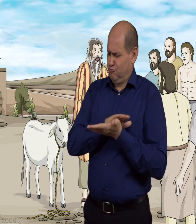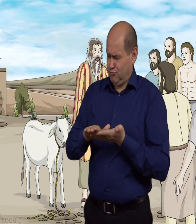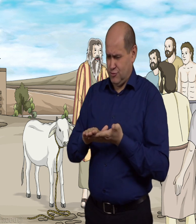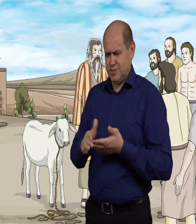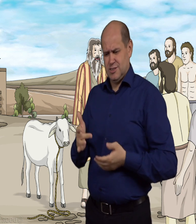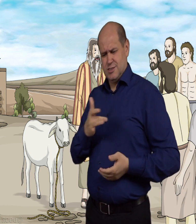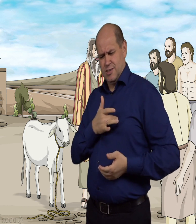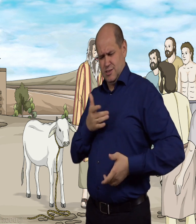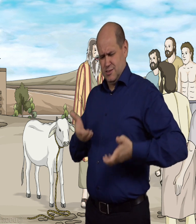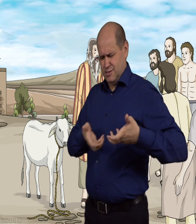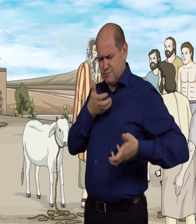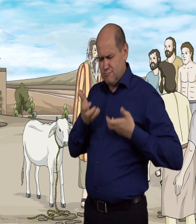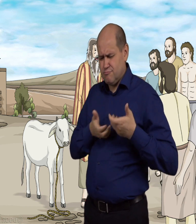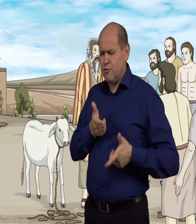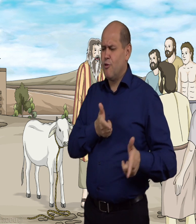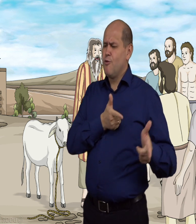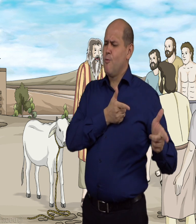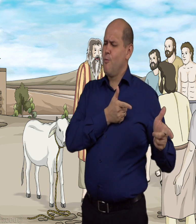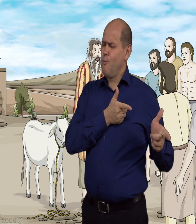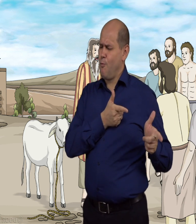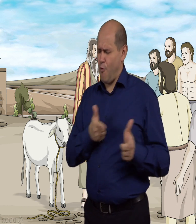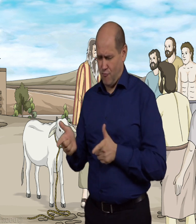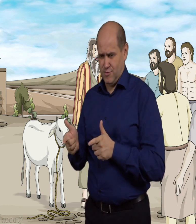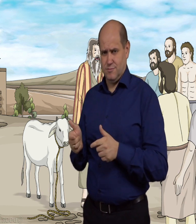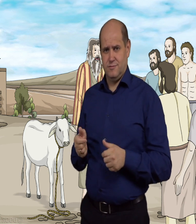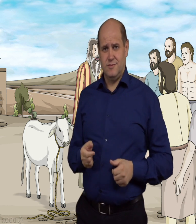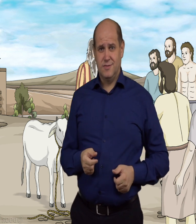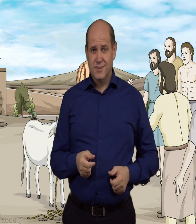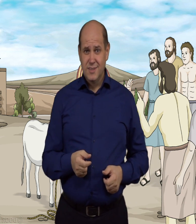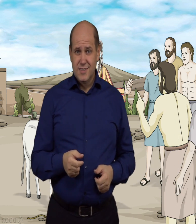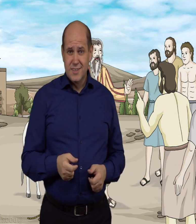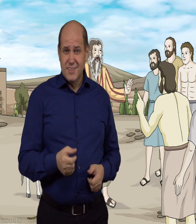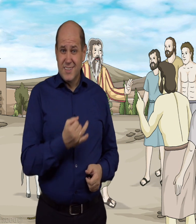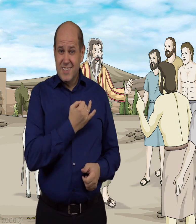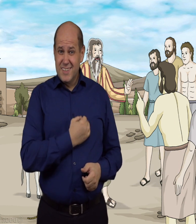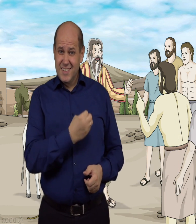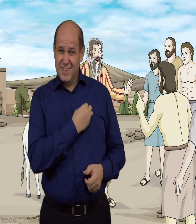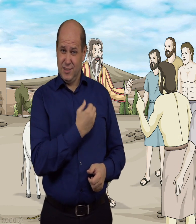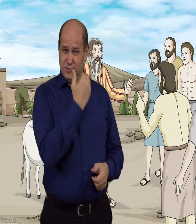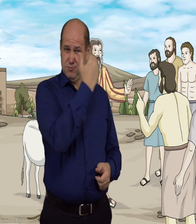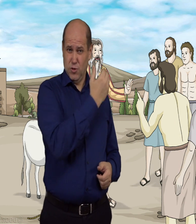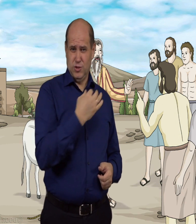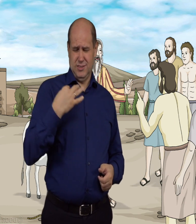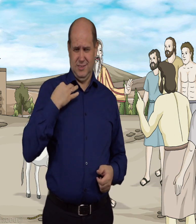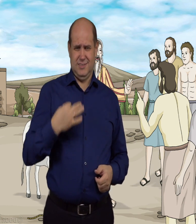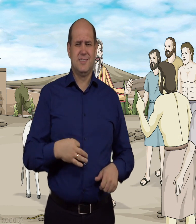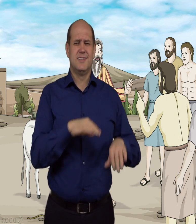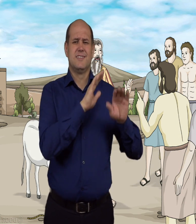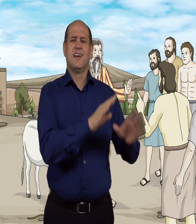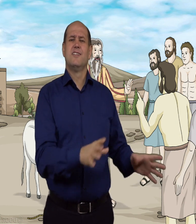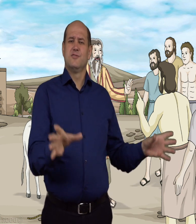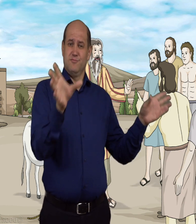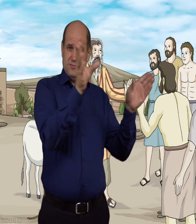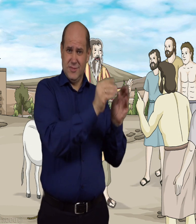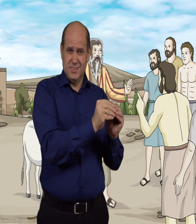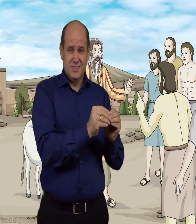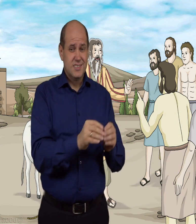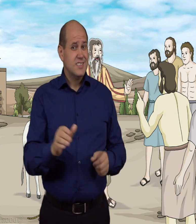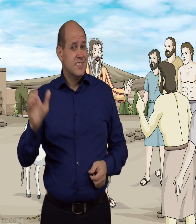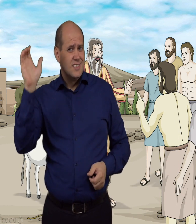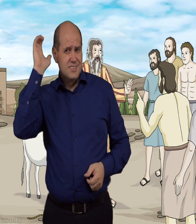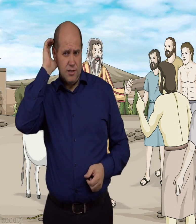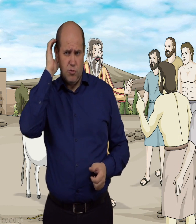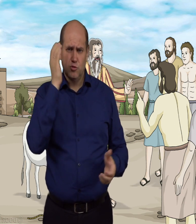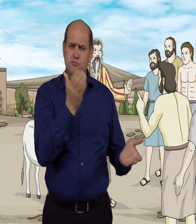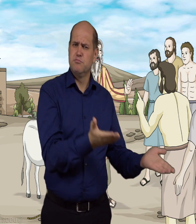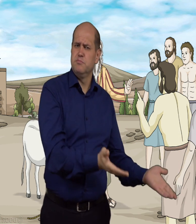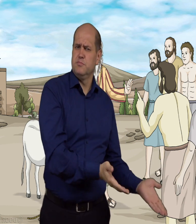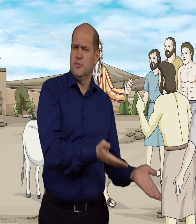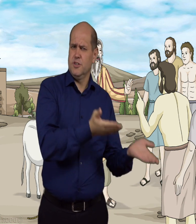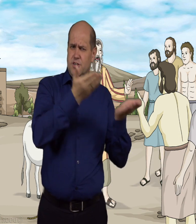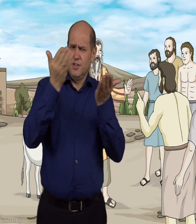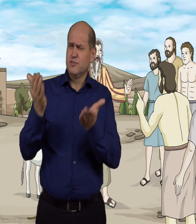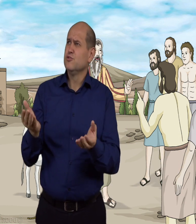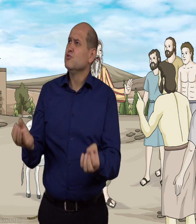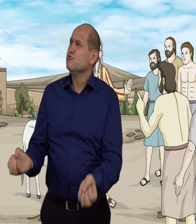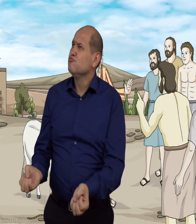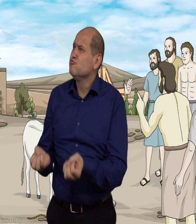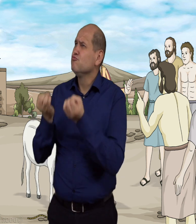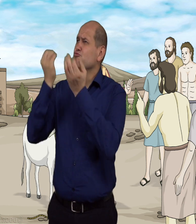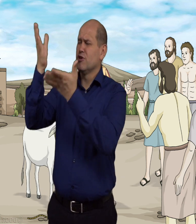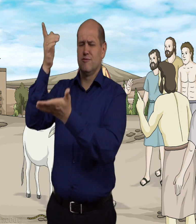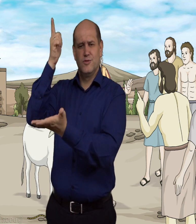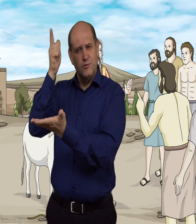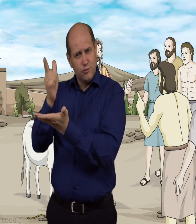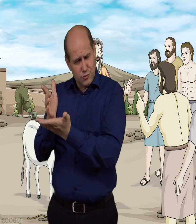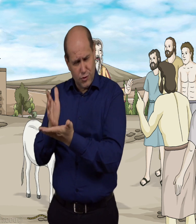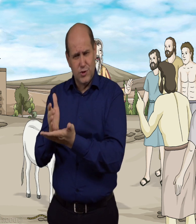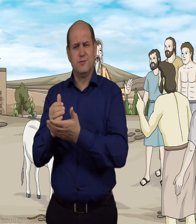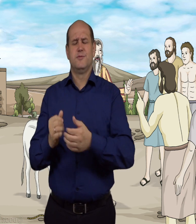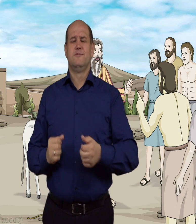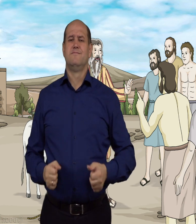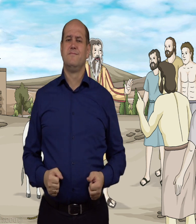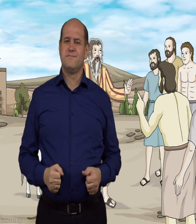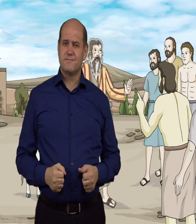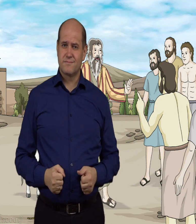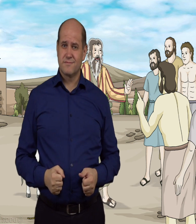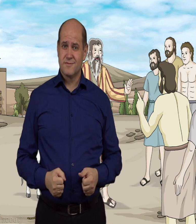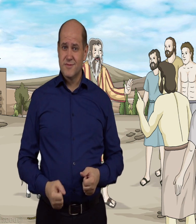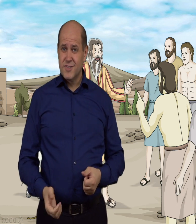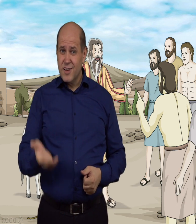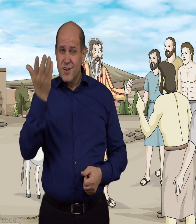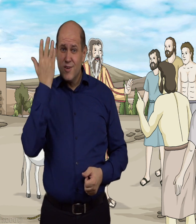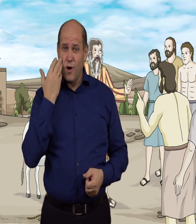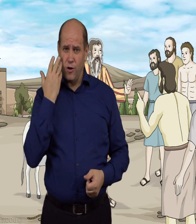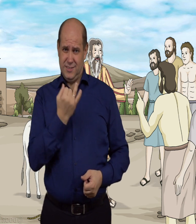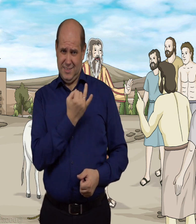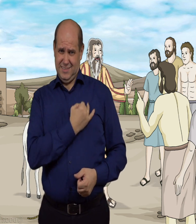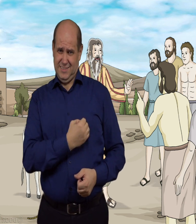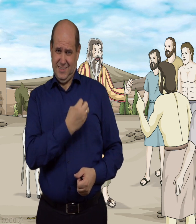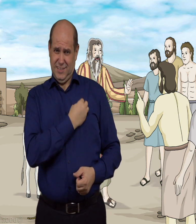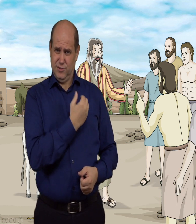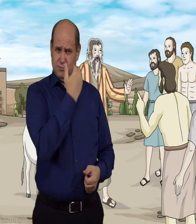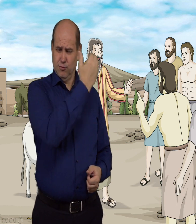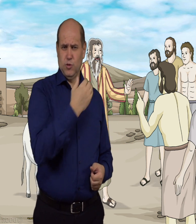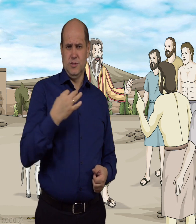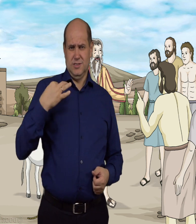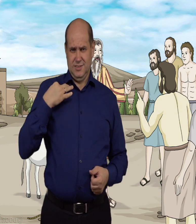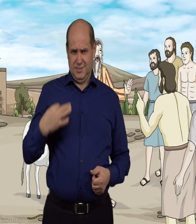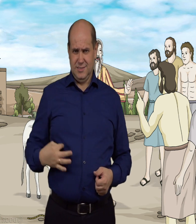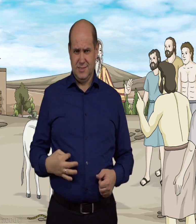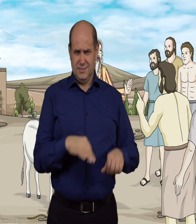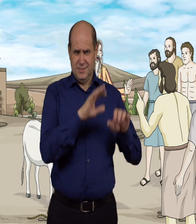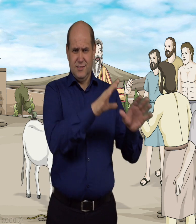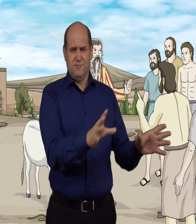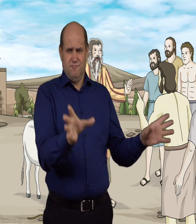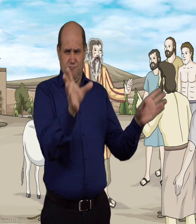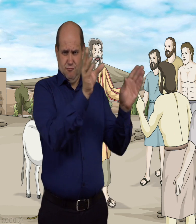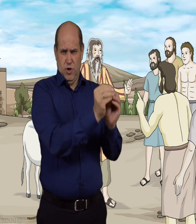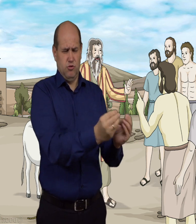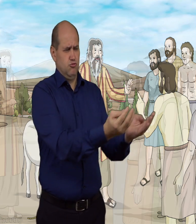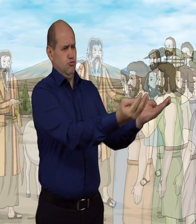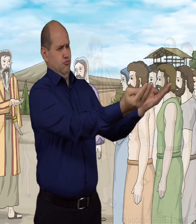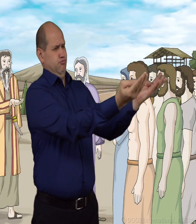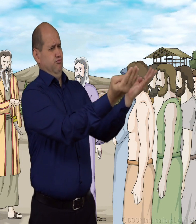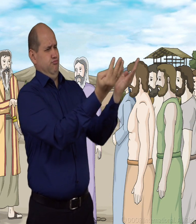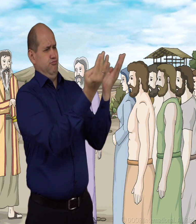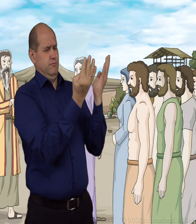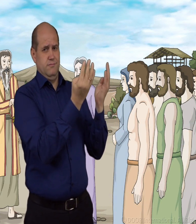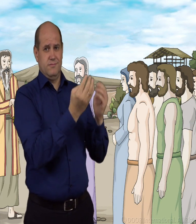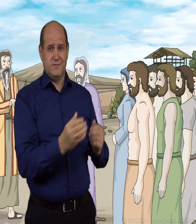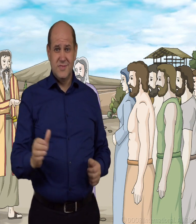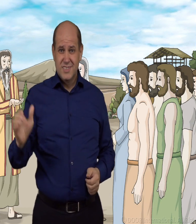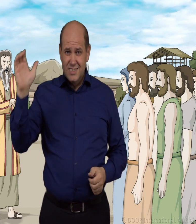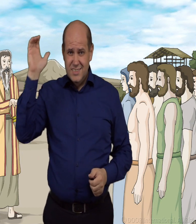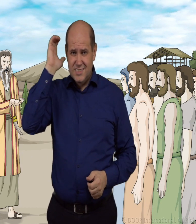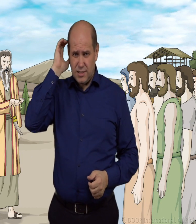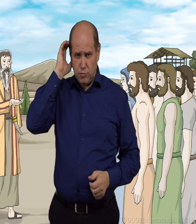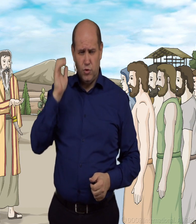Consecrate yourselves and come with me to the sacrifice.”